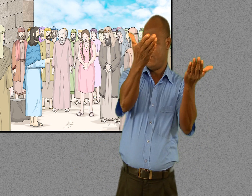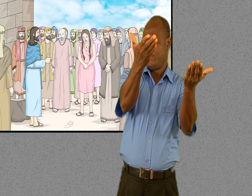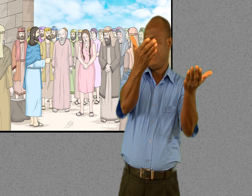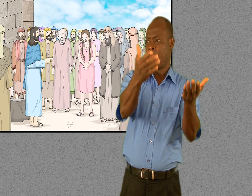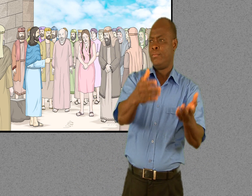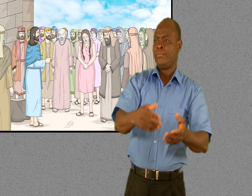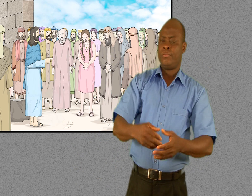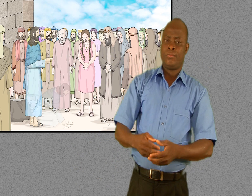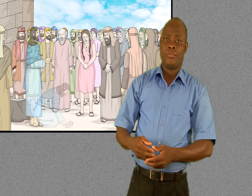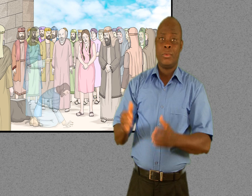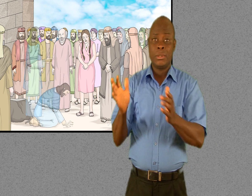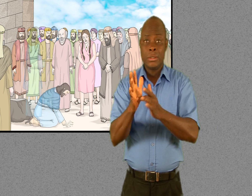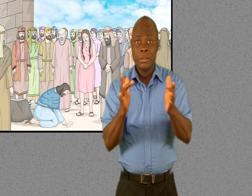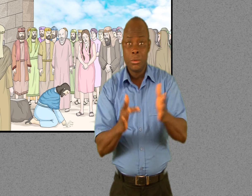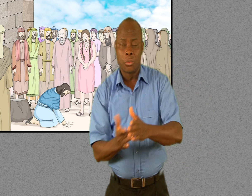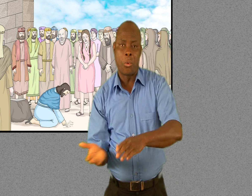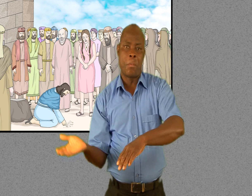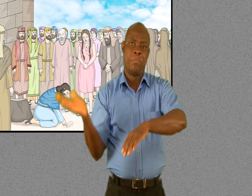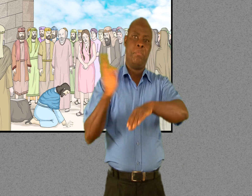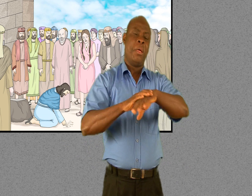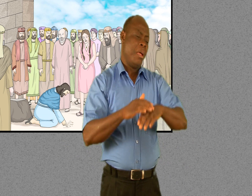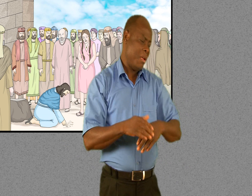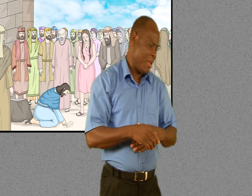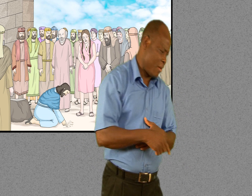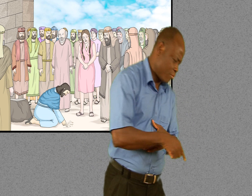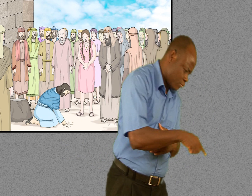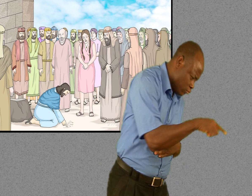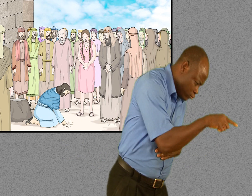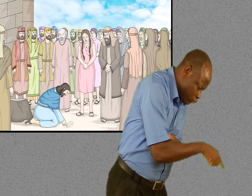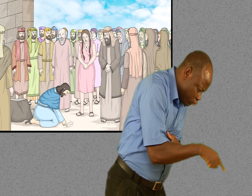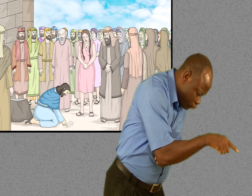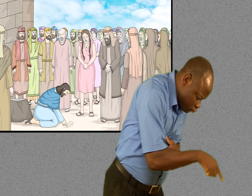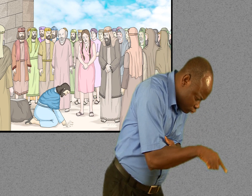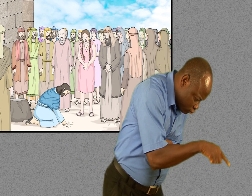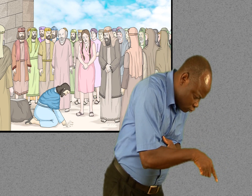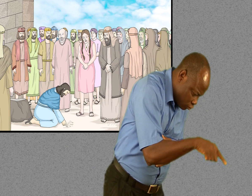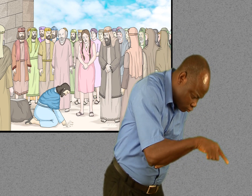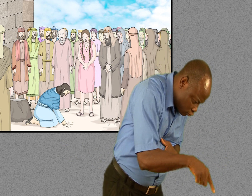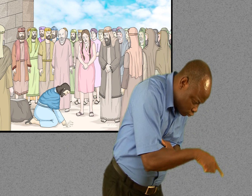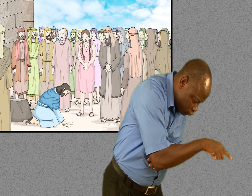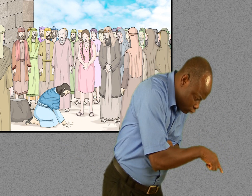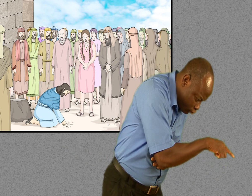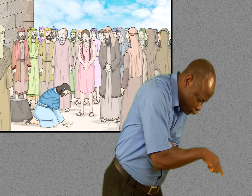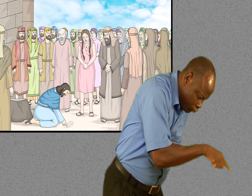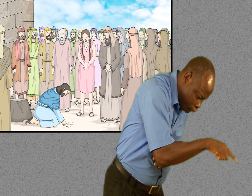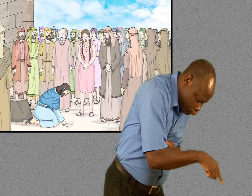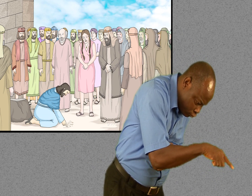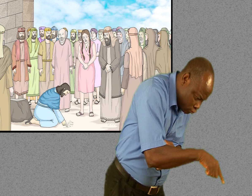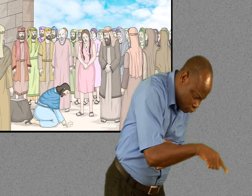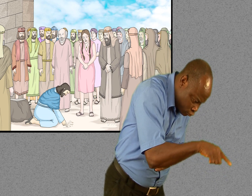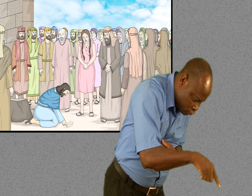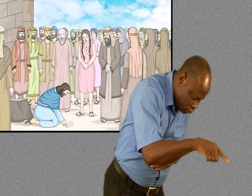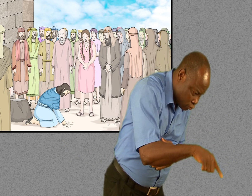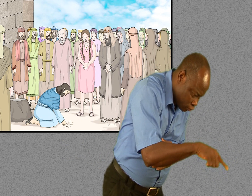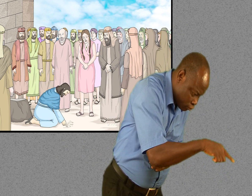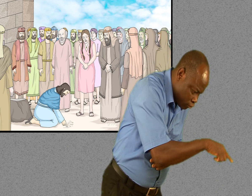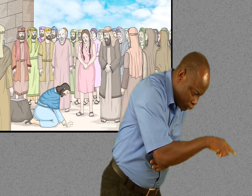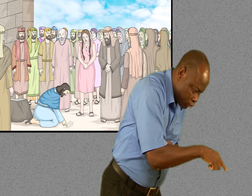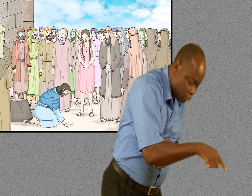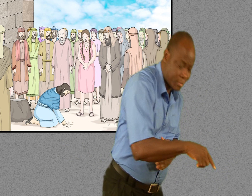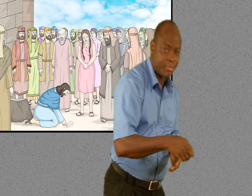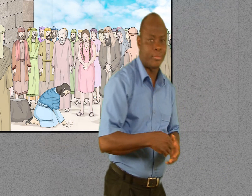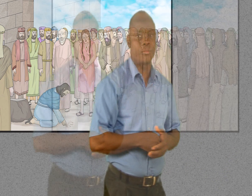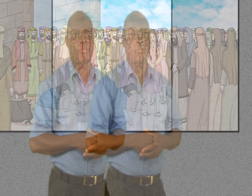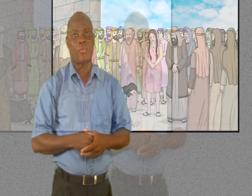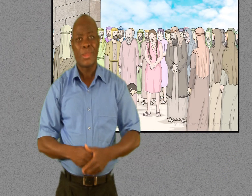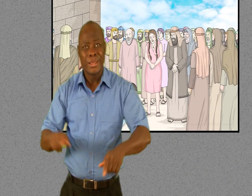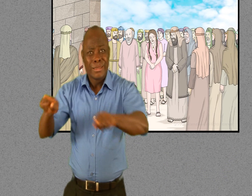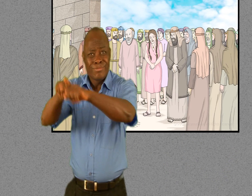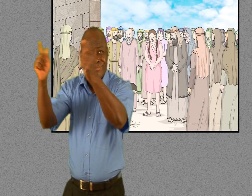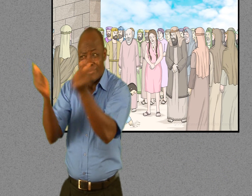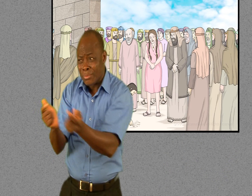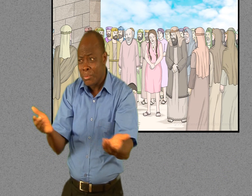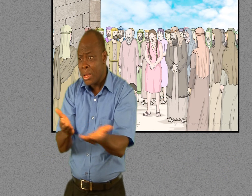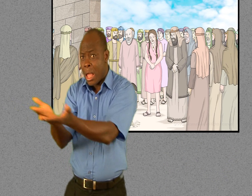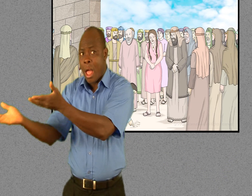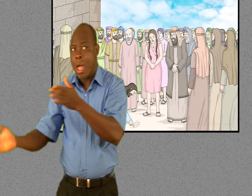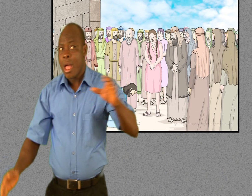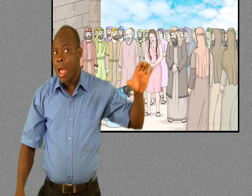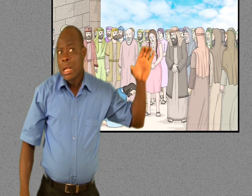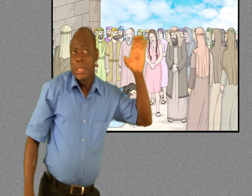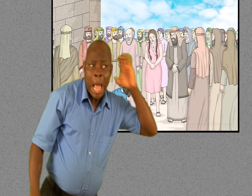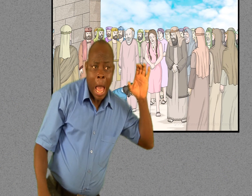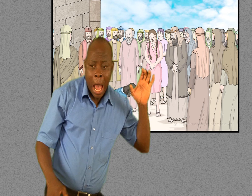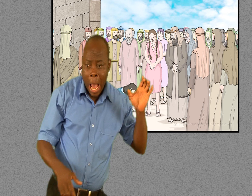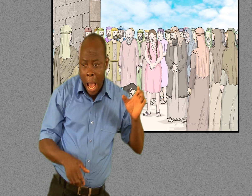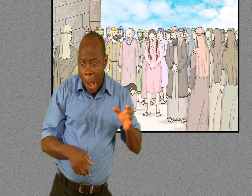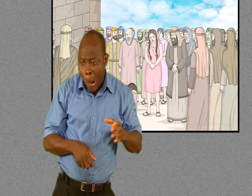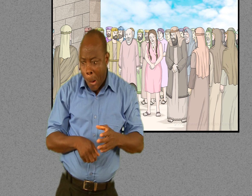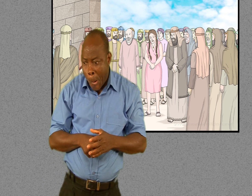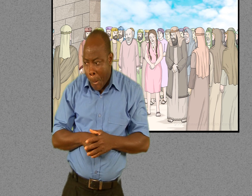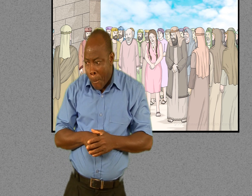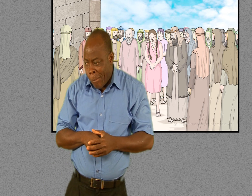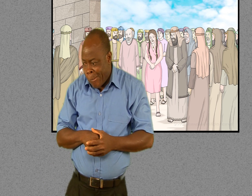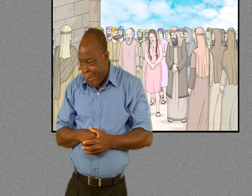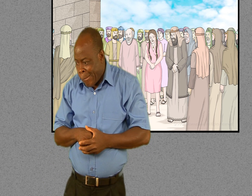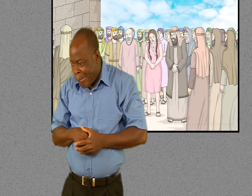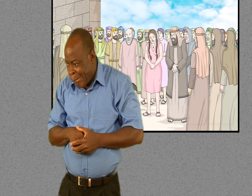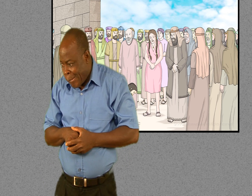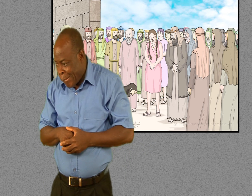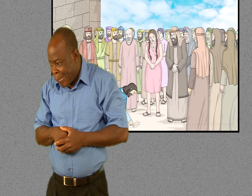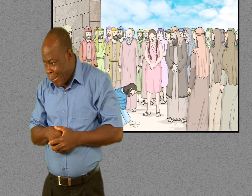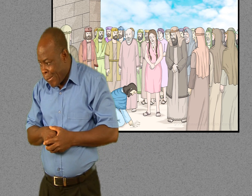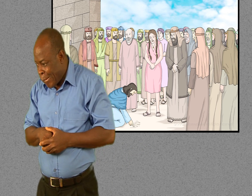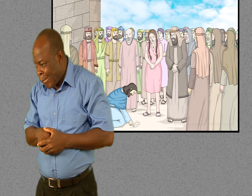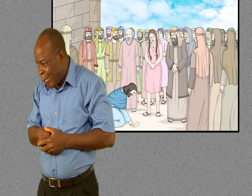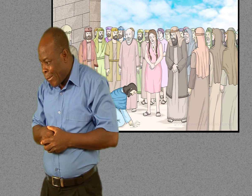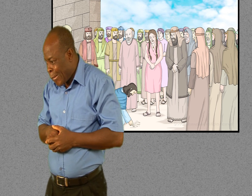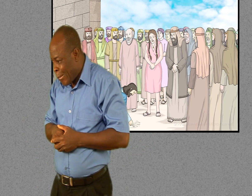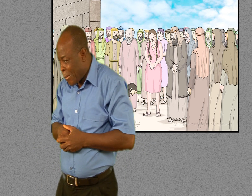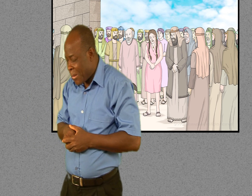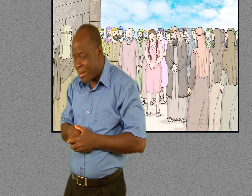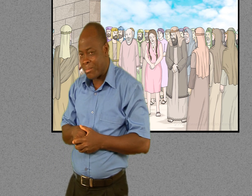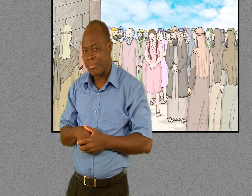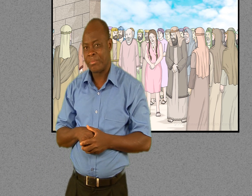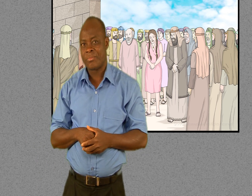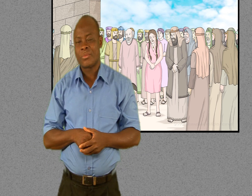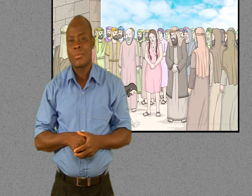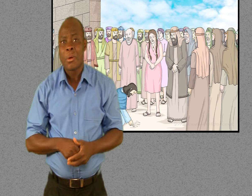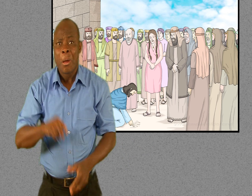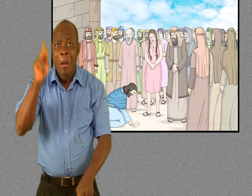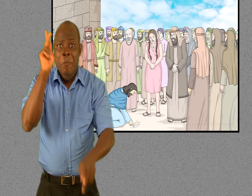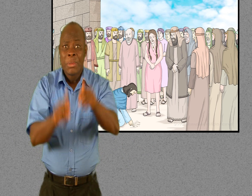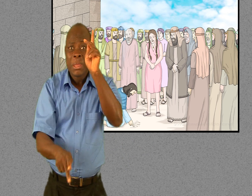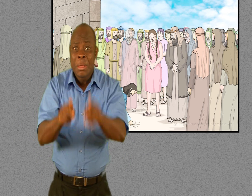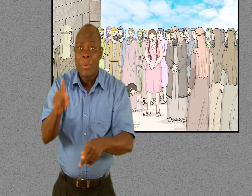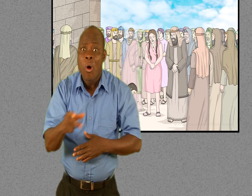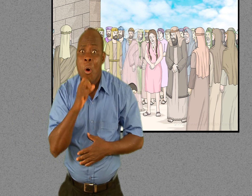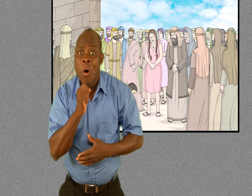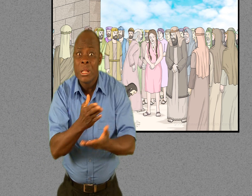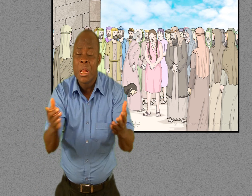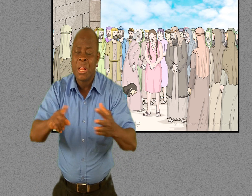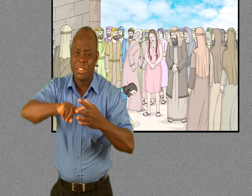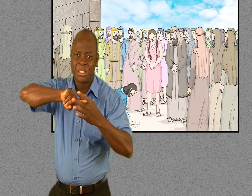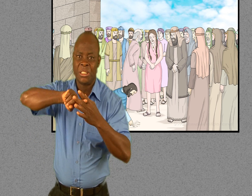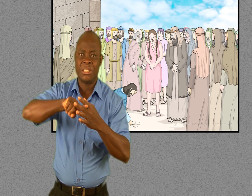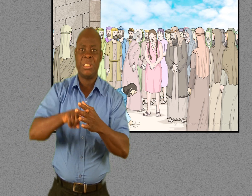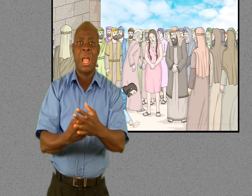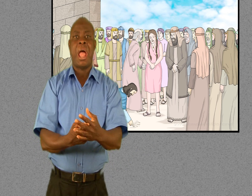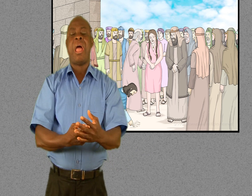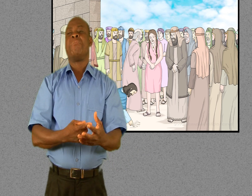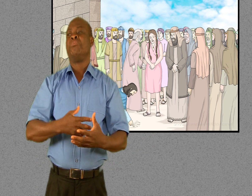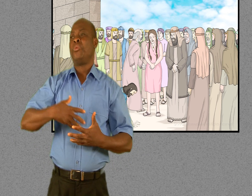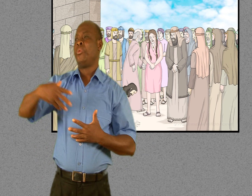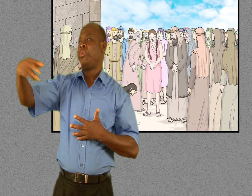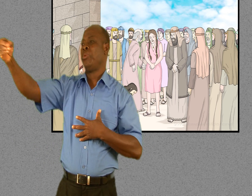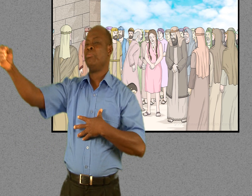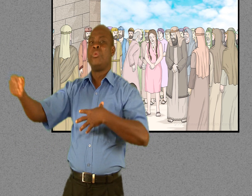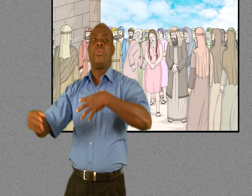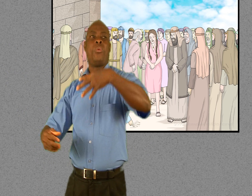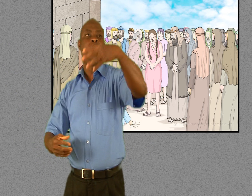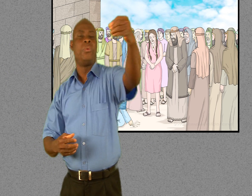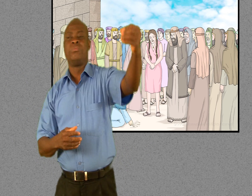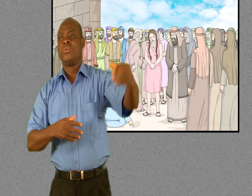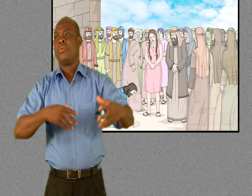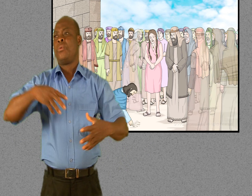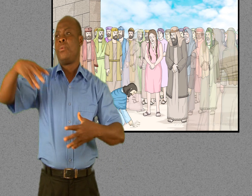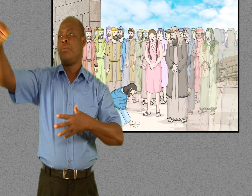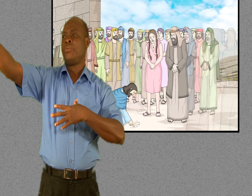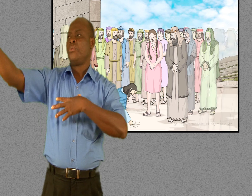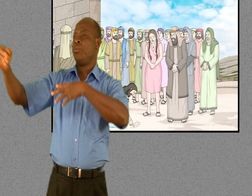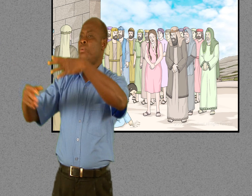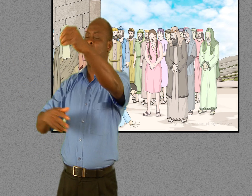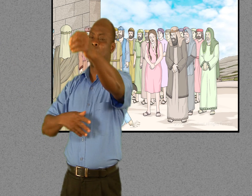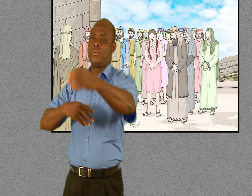And again He bent down and wrote on the ground.